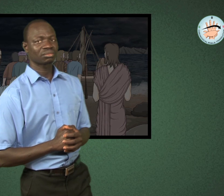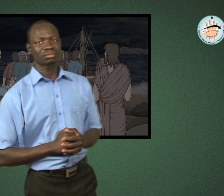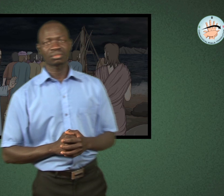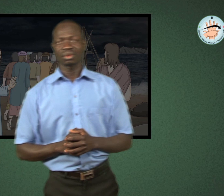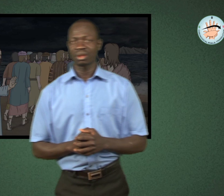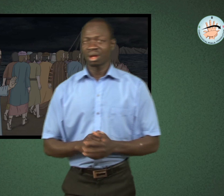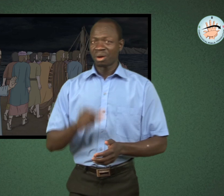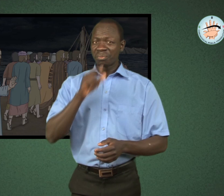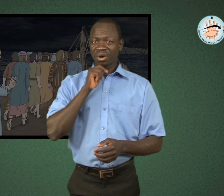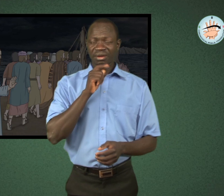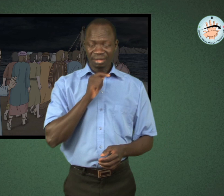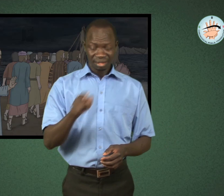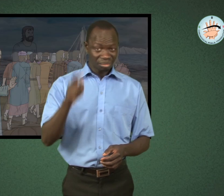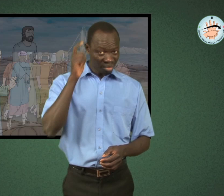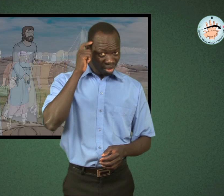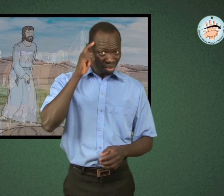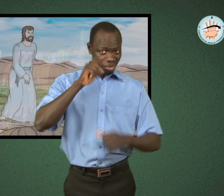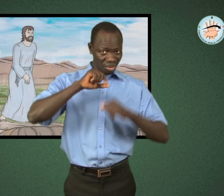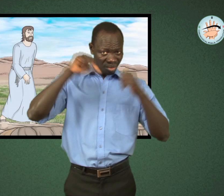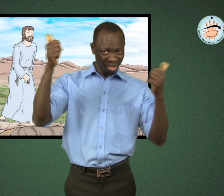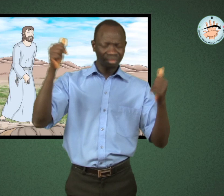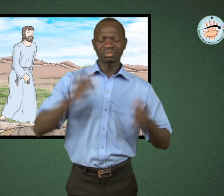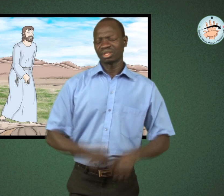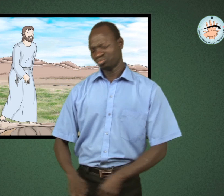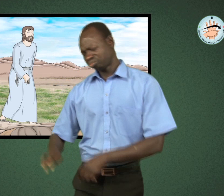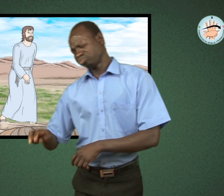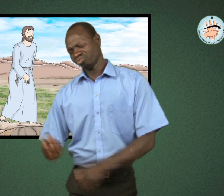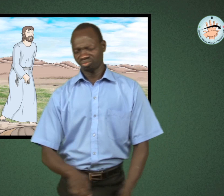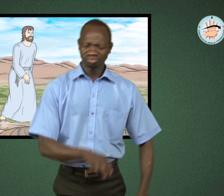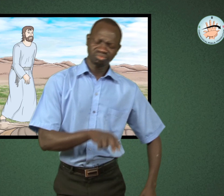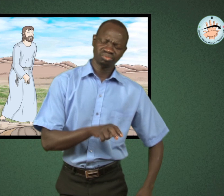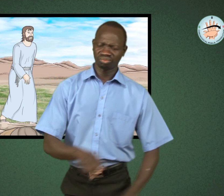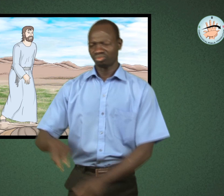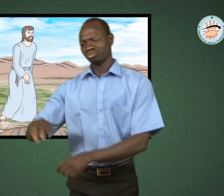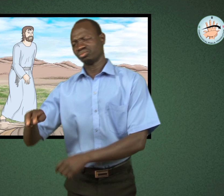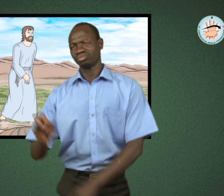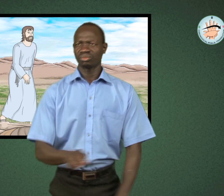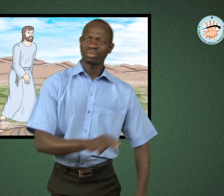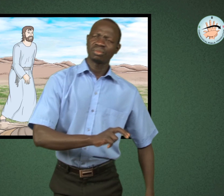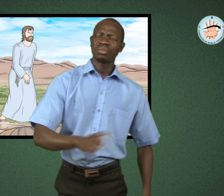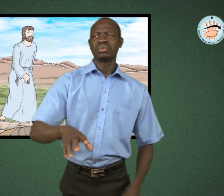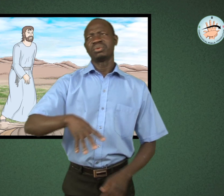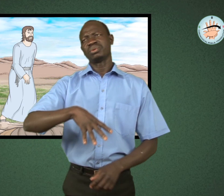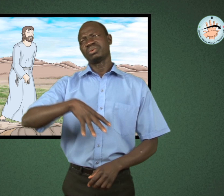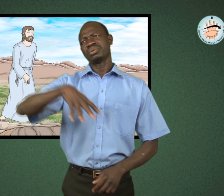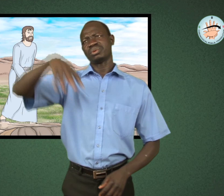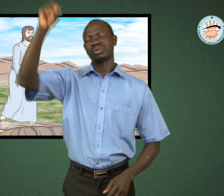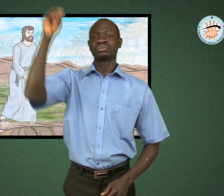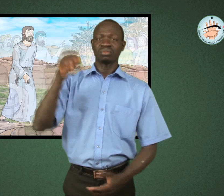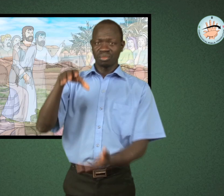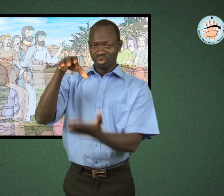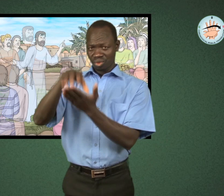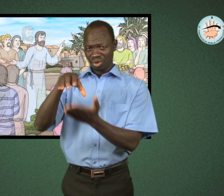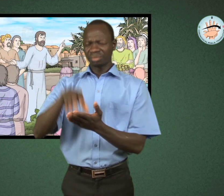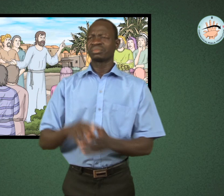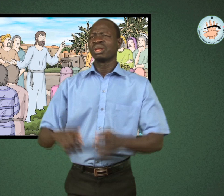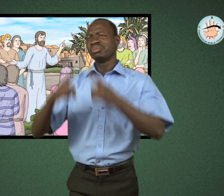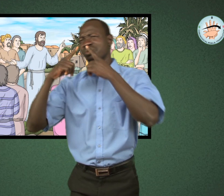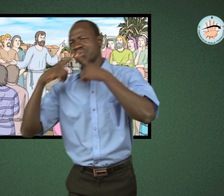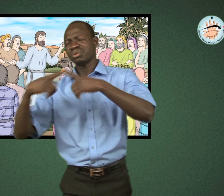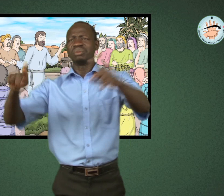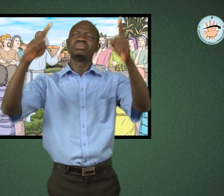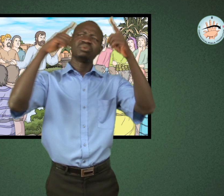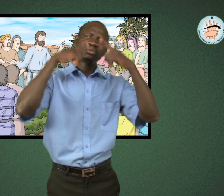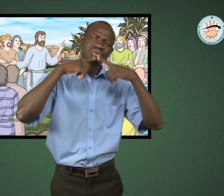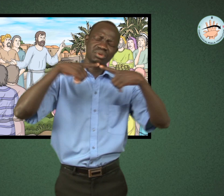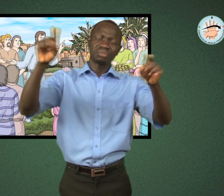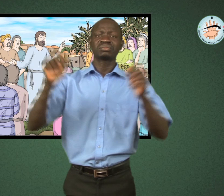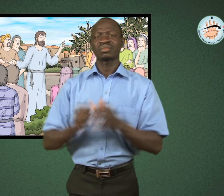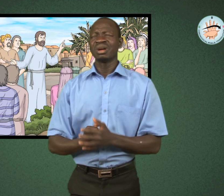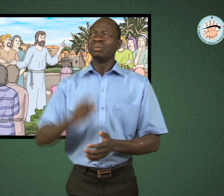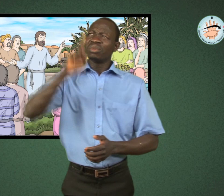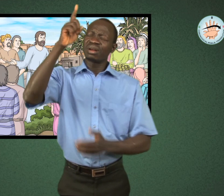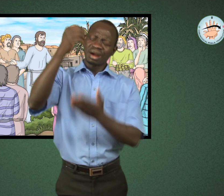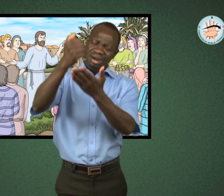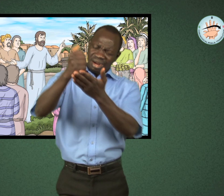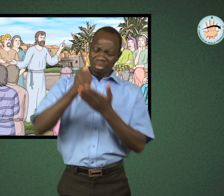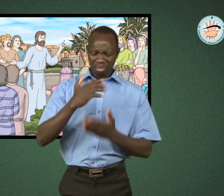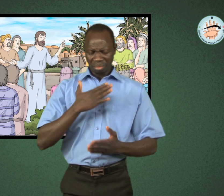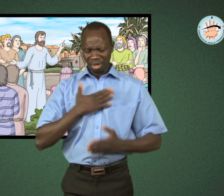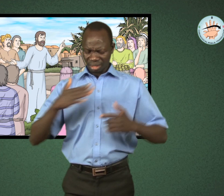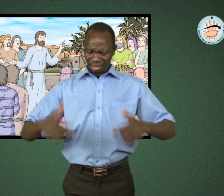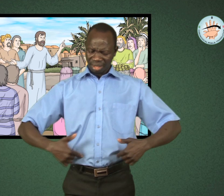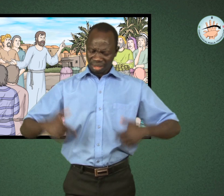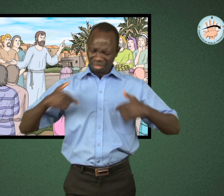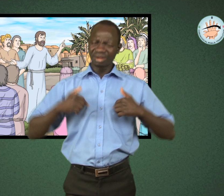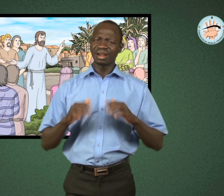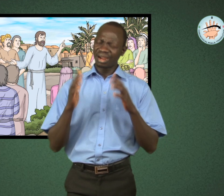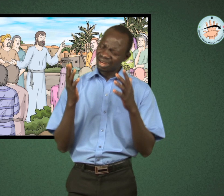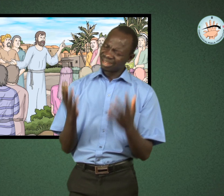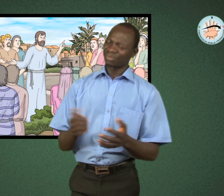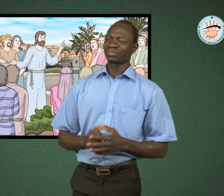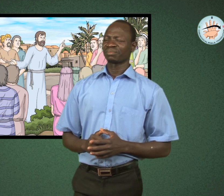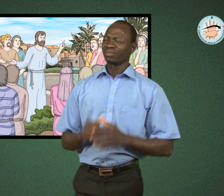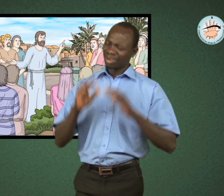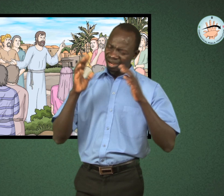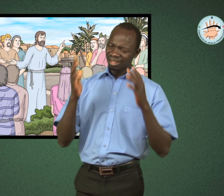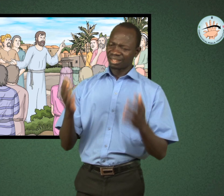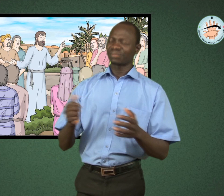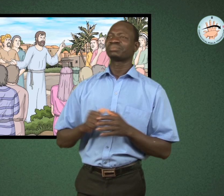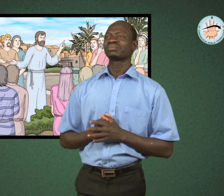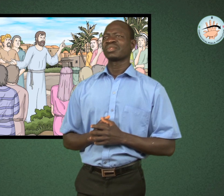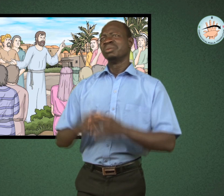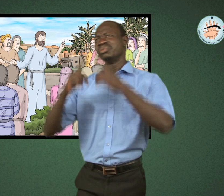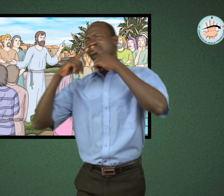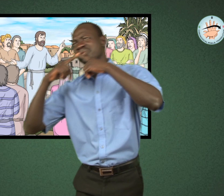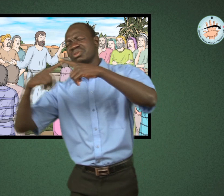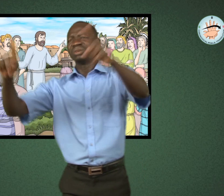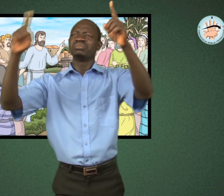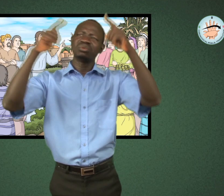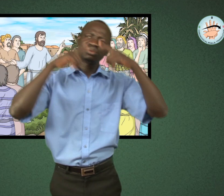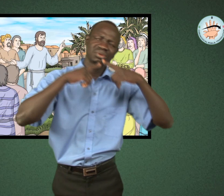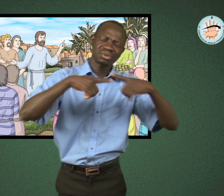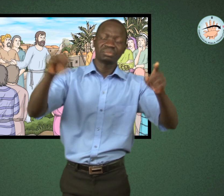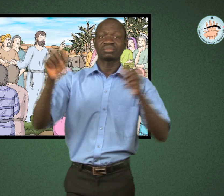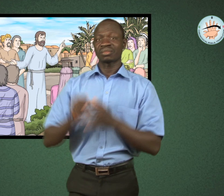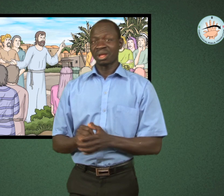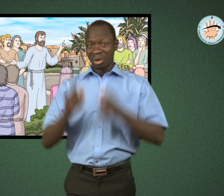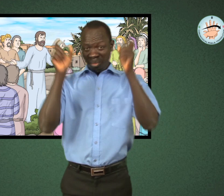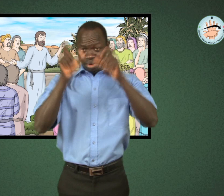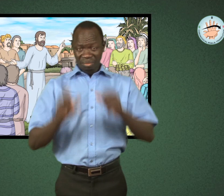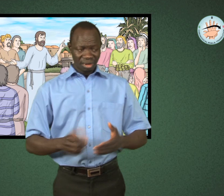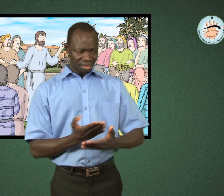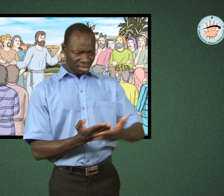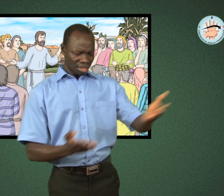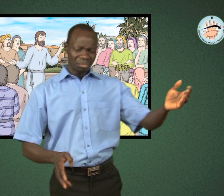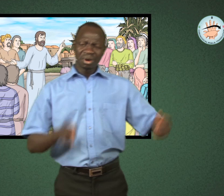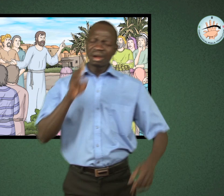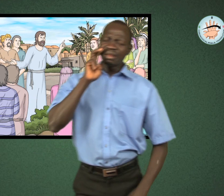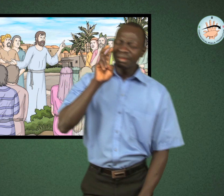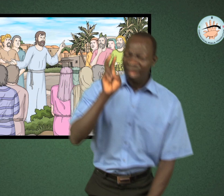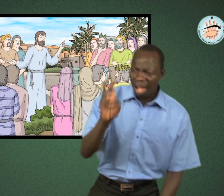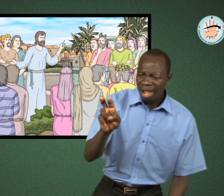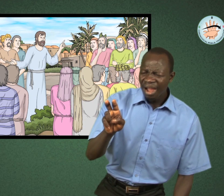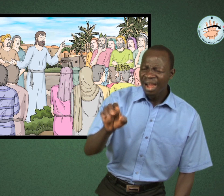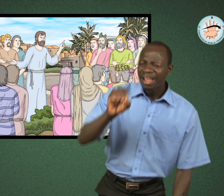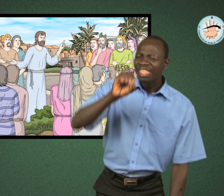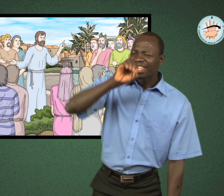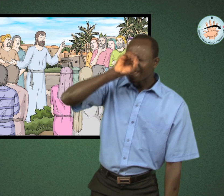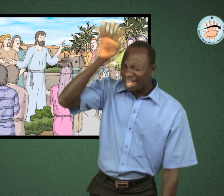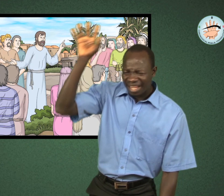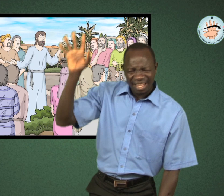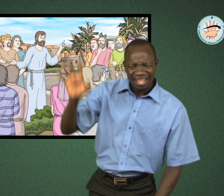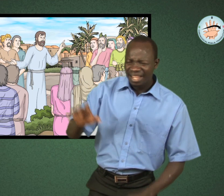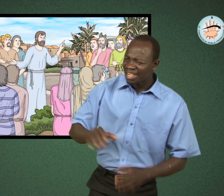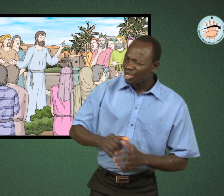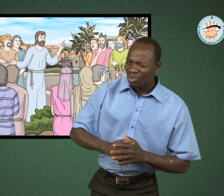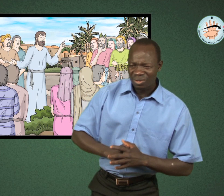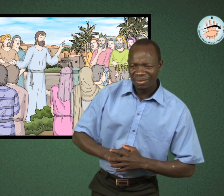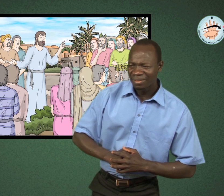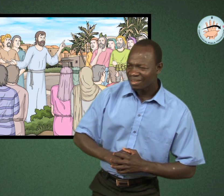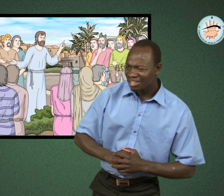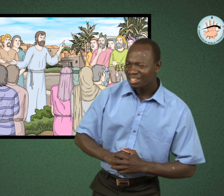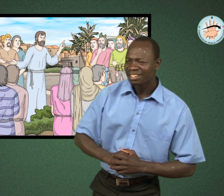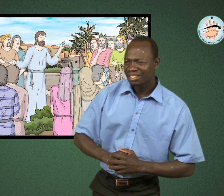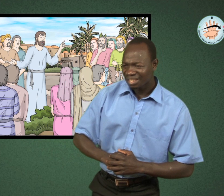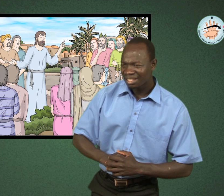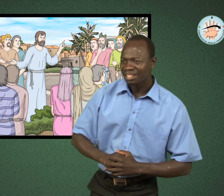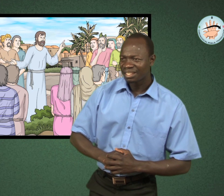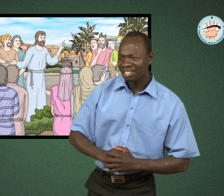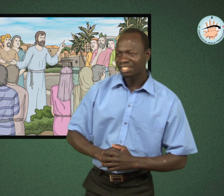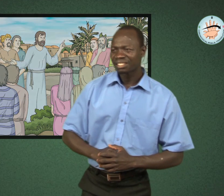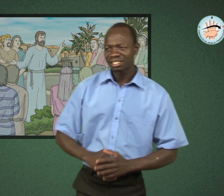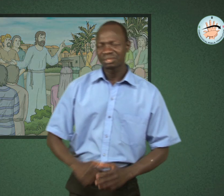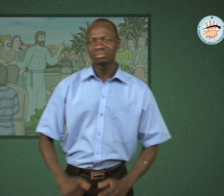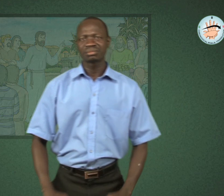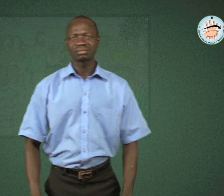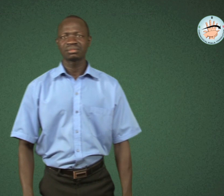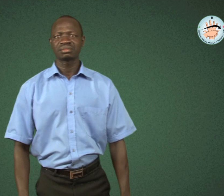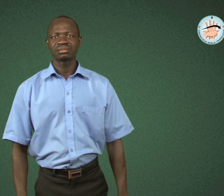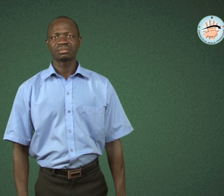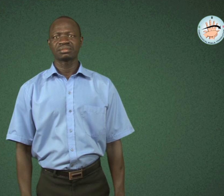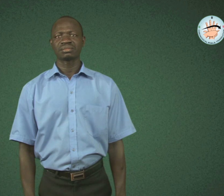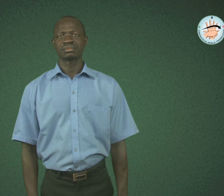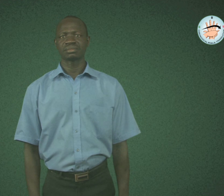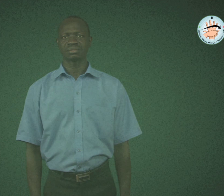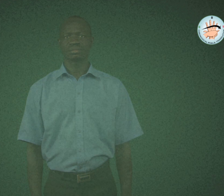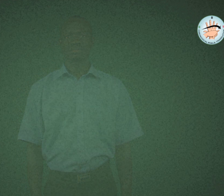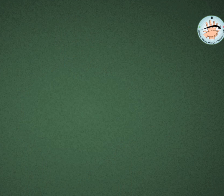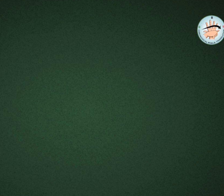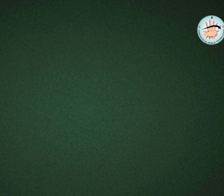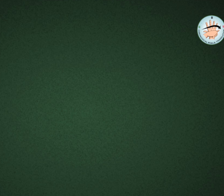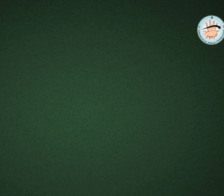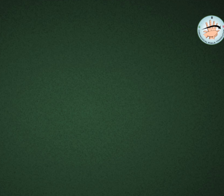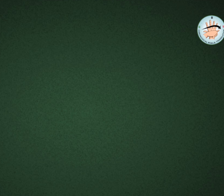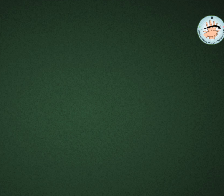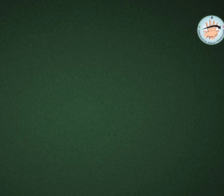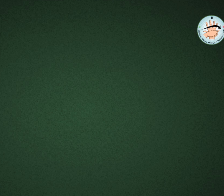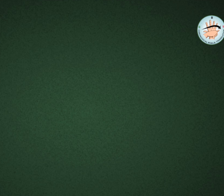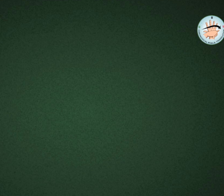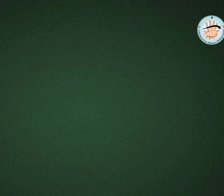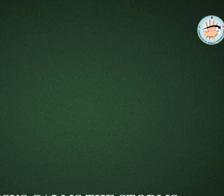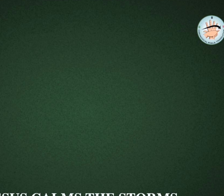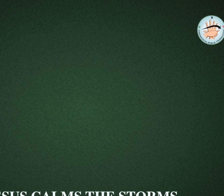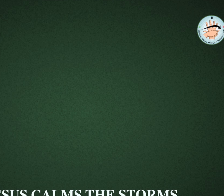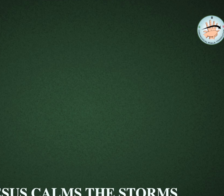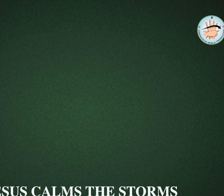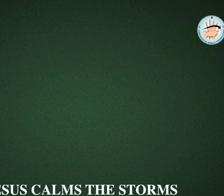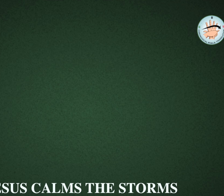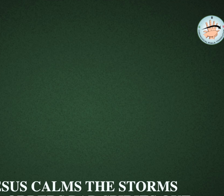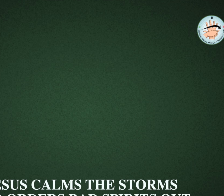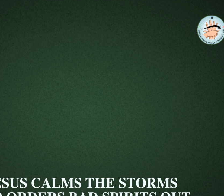So the man went away and began to proclaim throughout the Decapolis how much Jesus had done for him. And everyone was amazed.